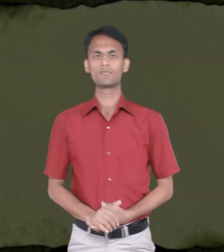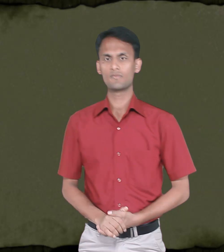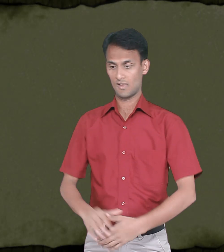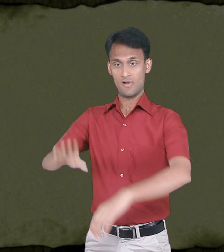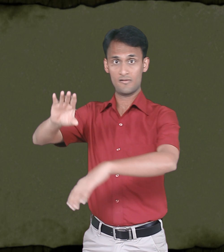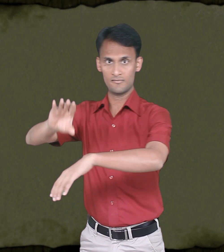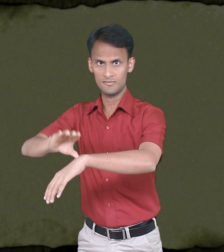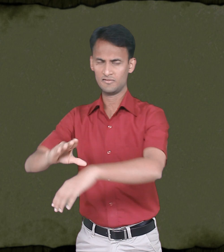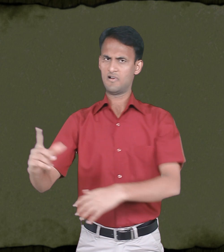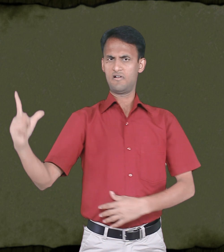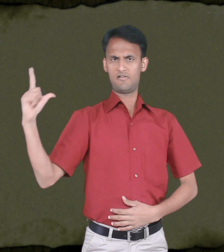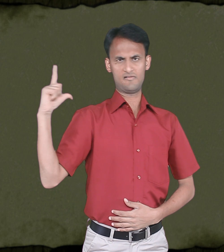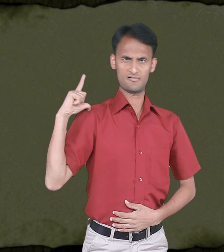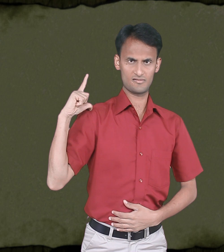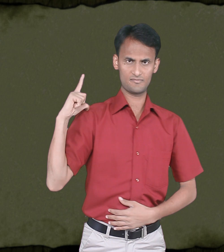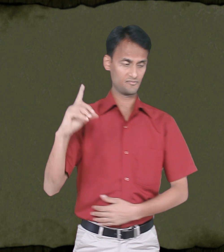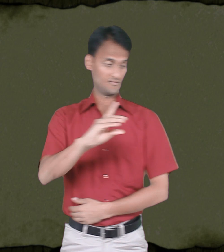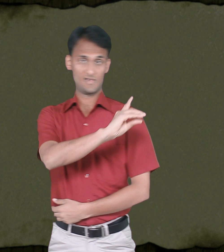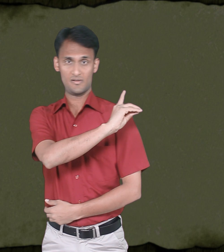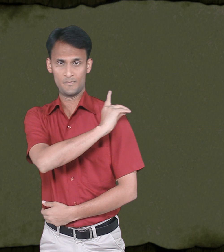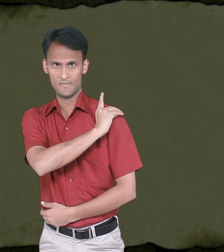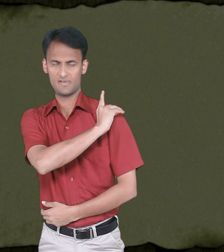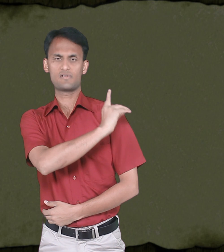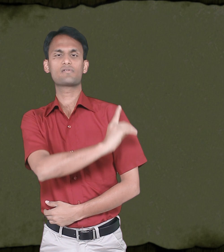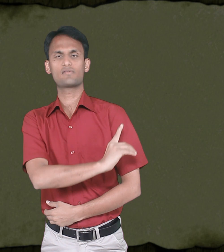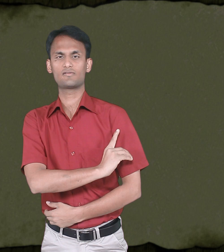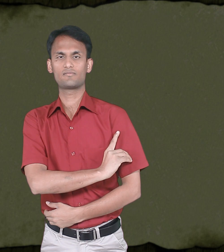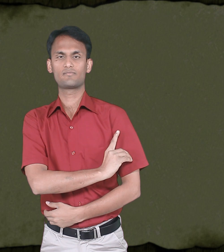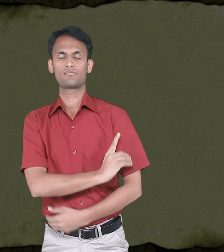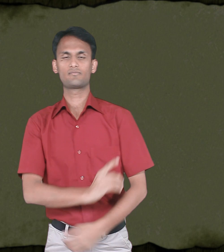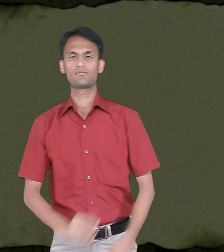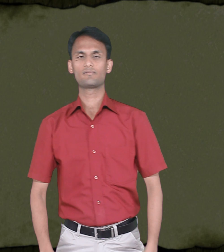Church leaders and the deacons